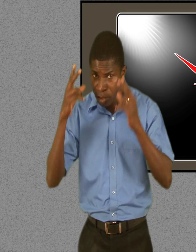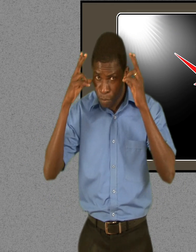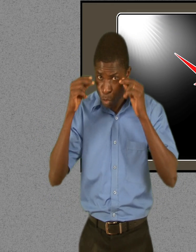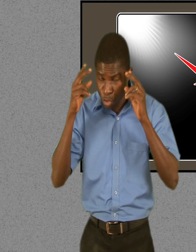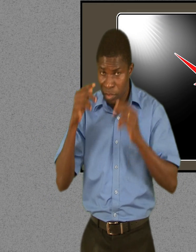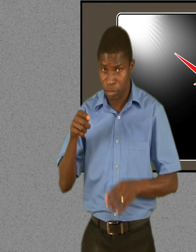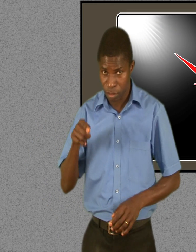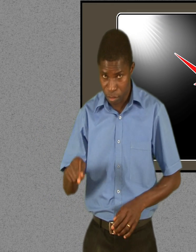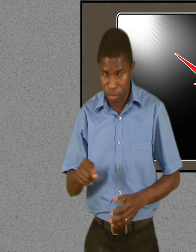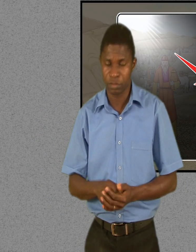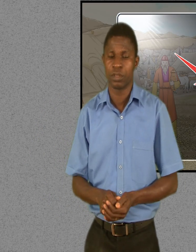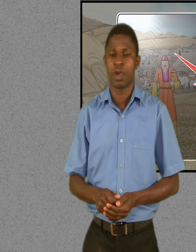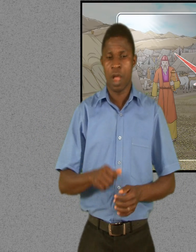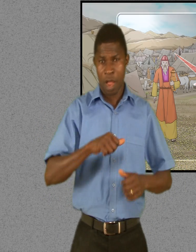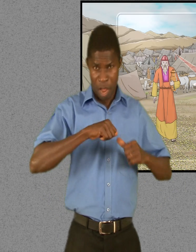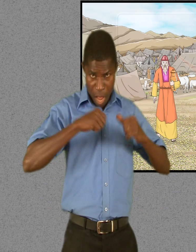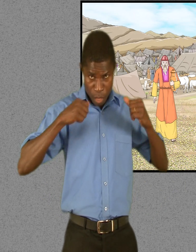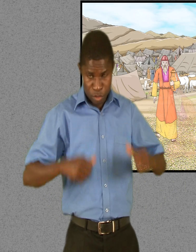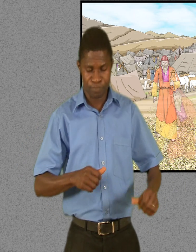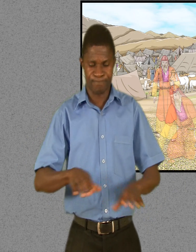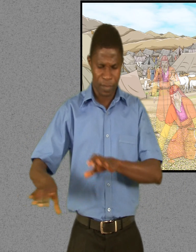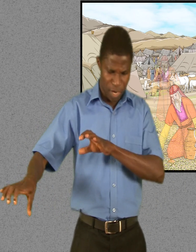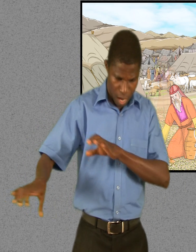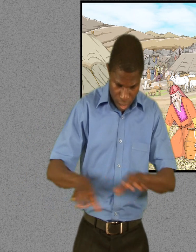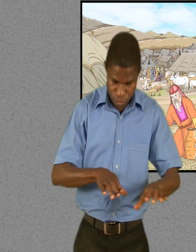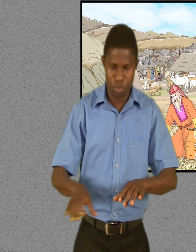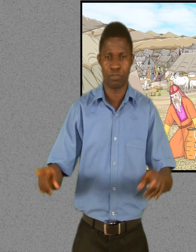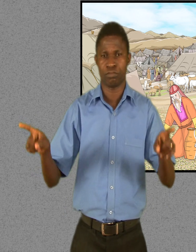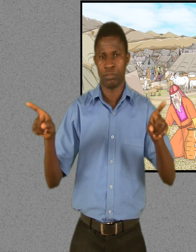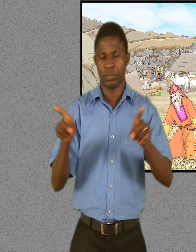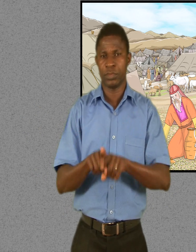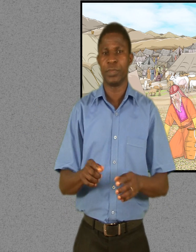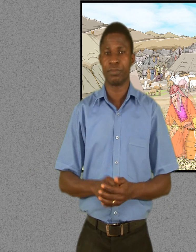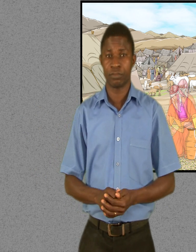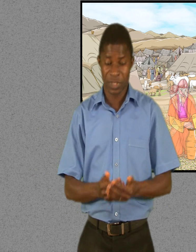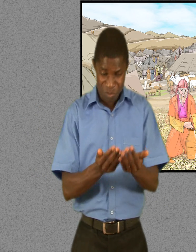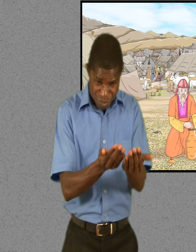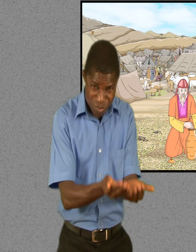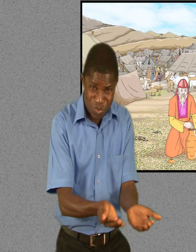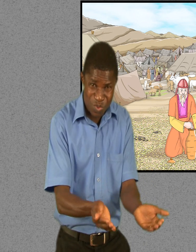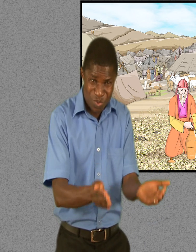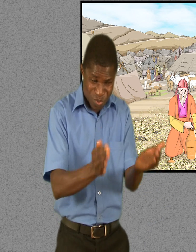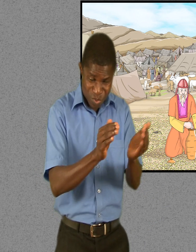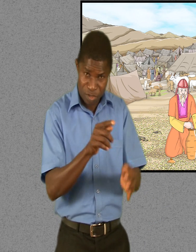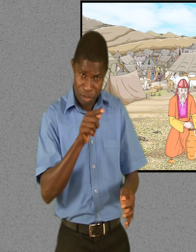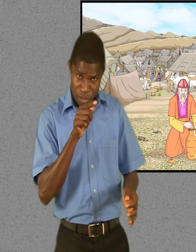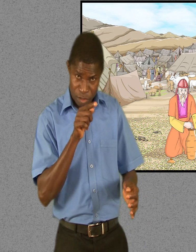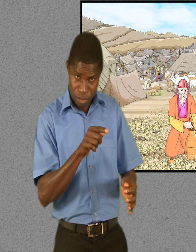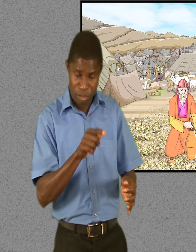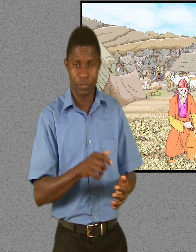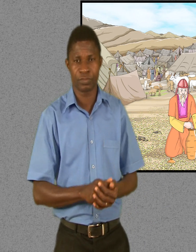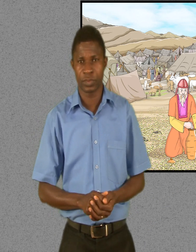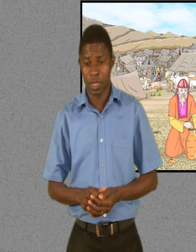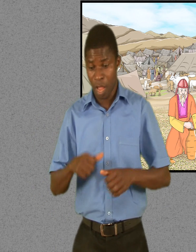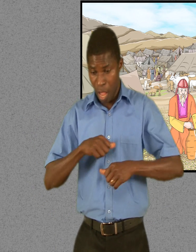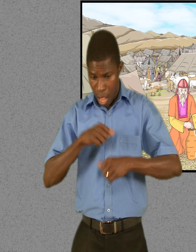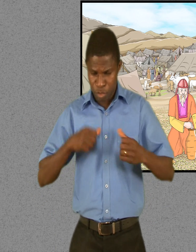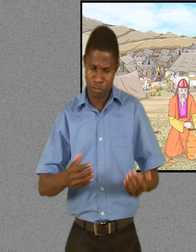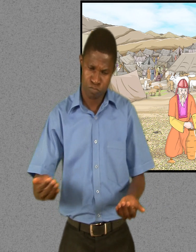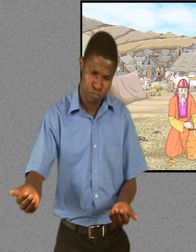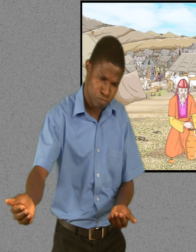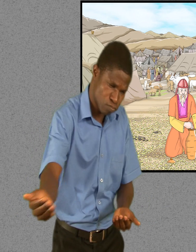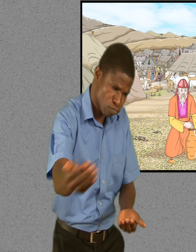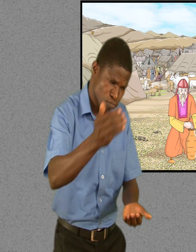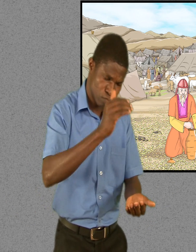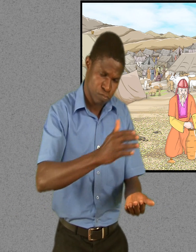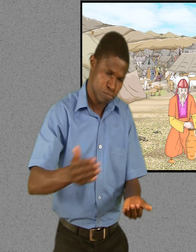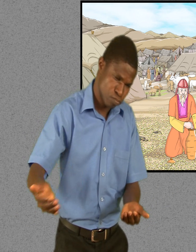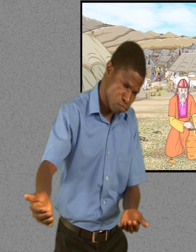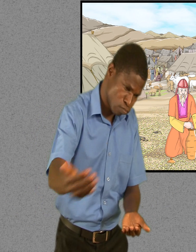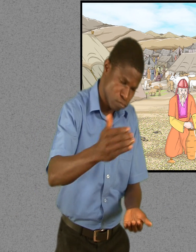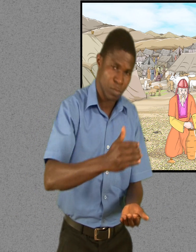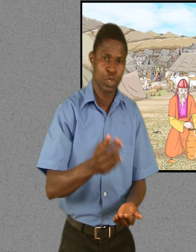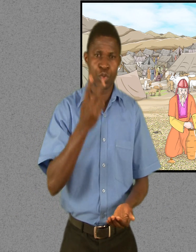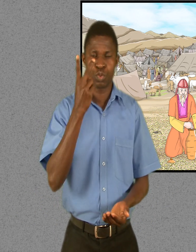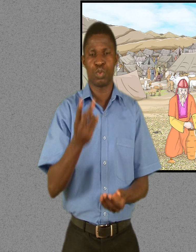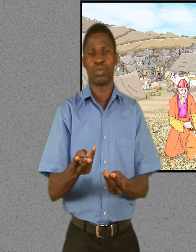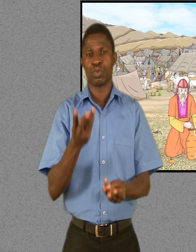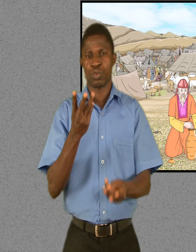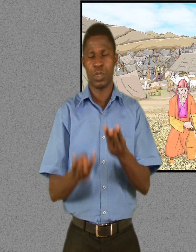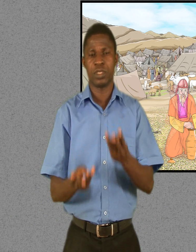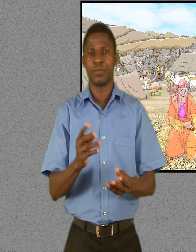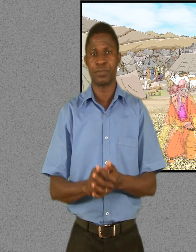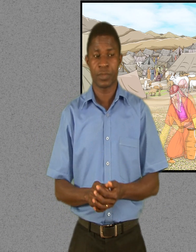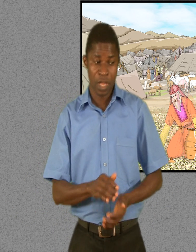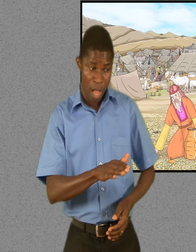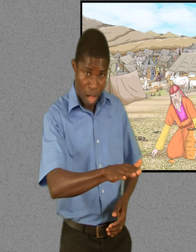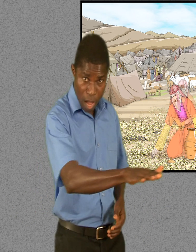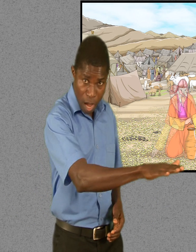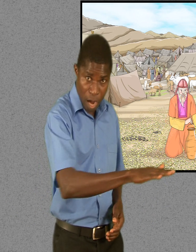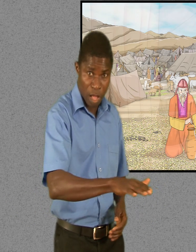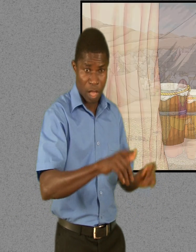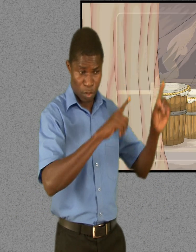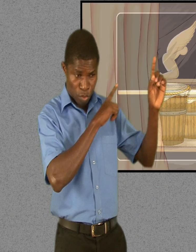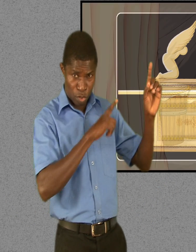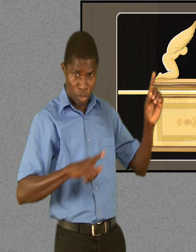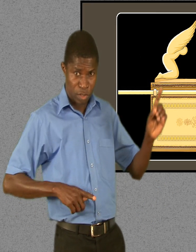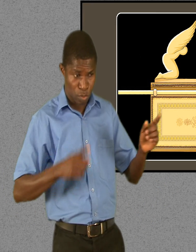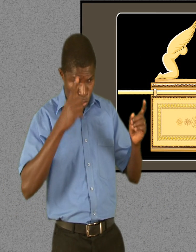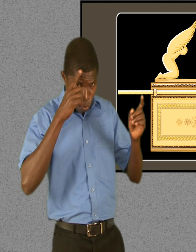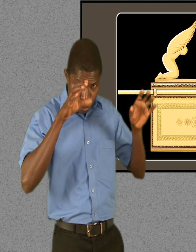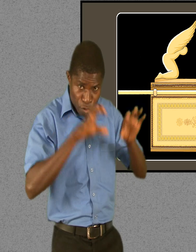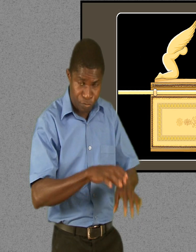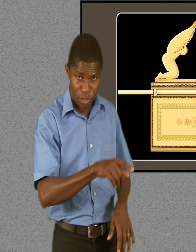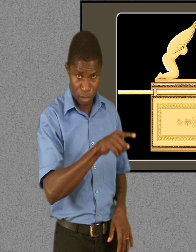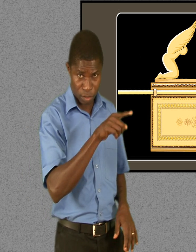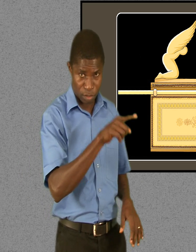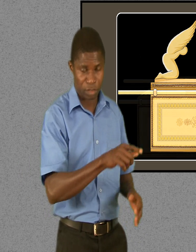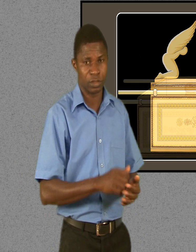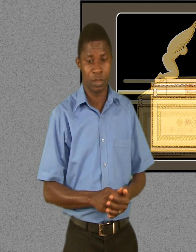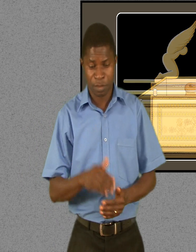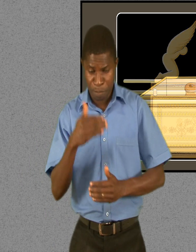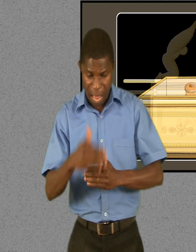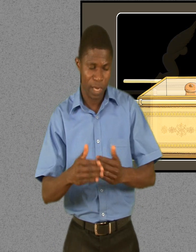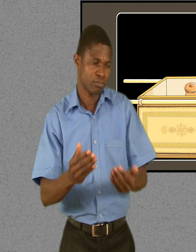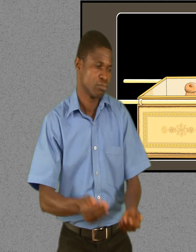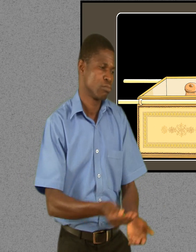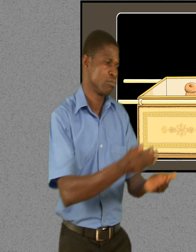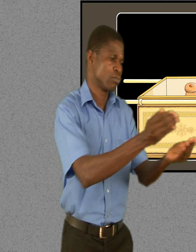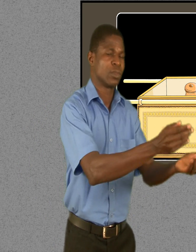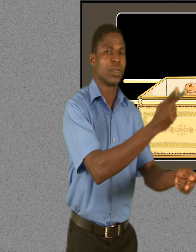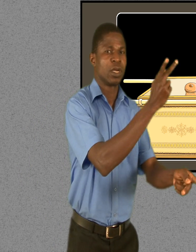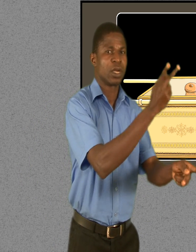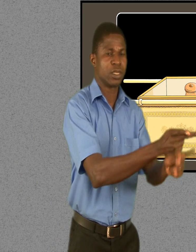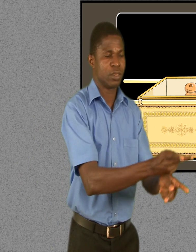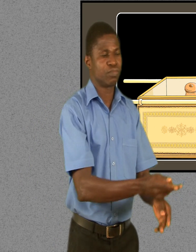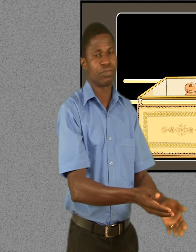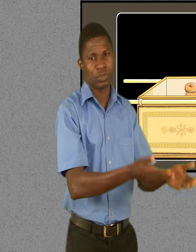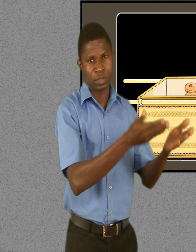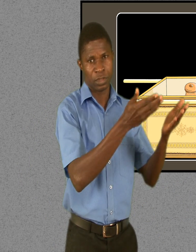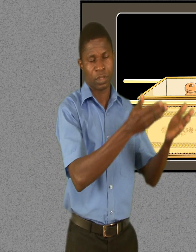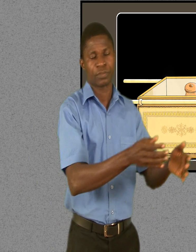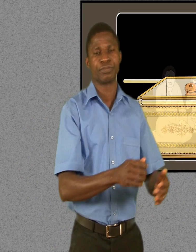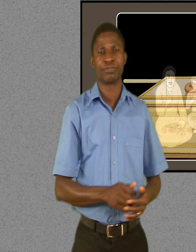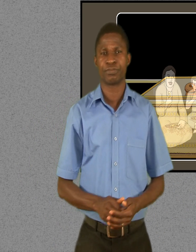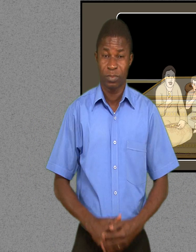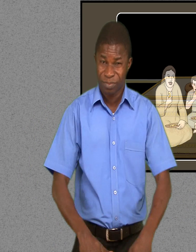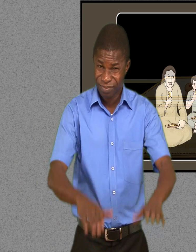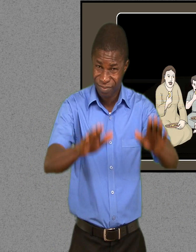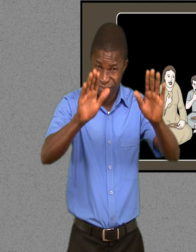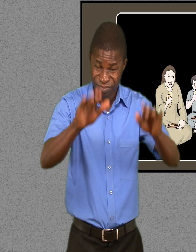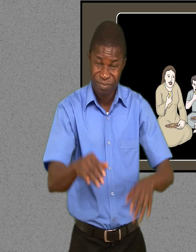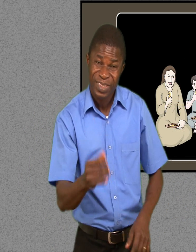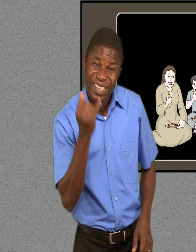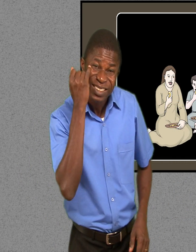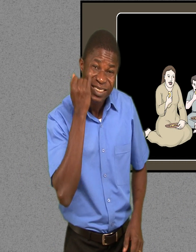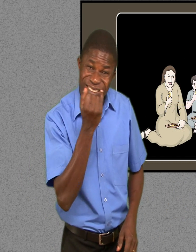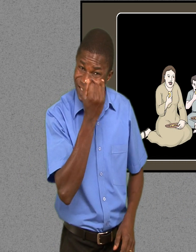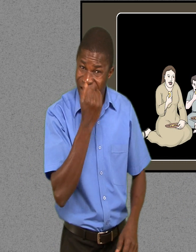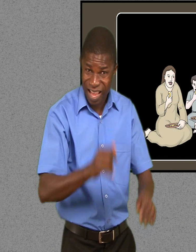And Aaron placed it in front of the Testimony, to be preserved just as the LORD had commanded Moses.